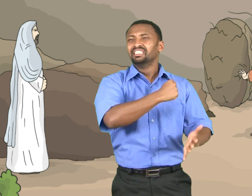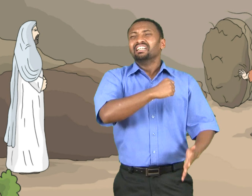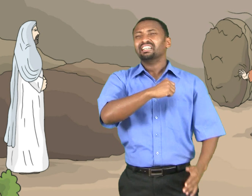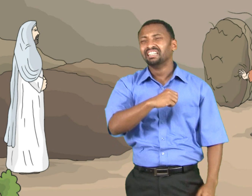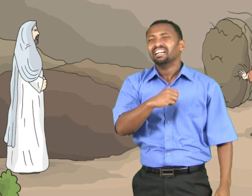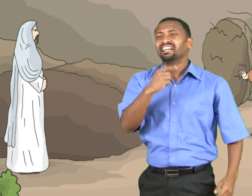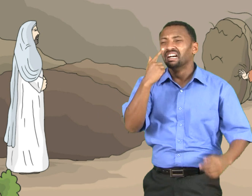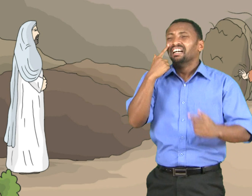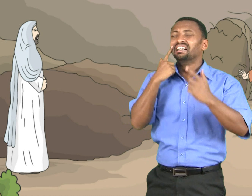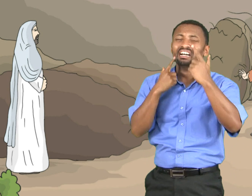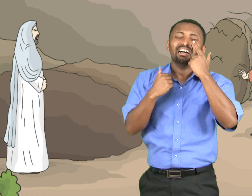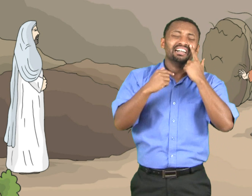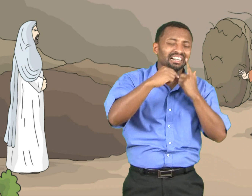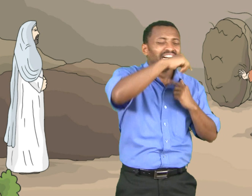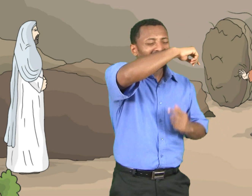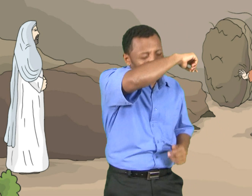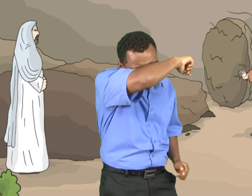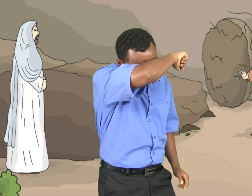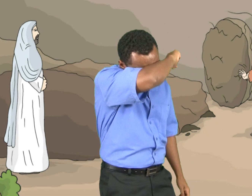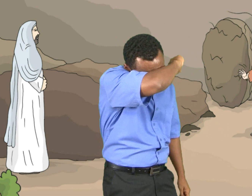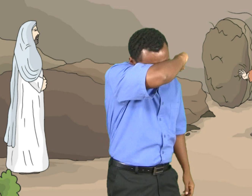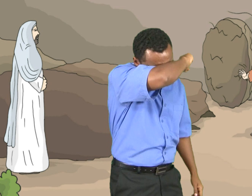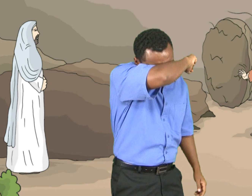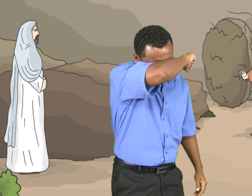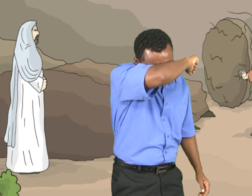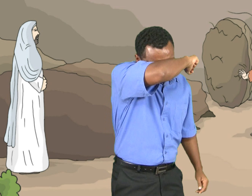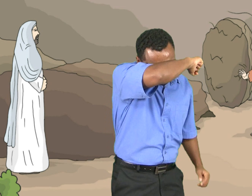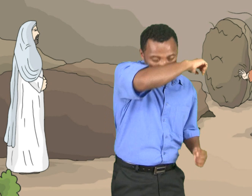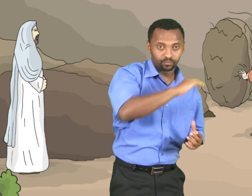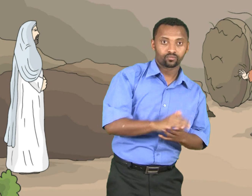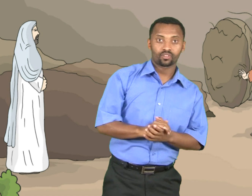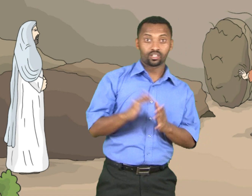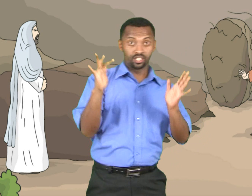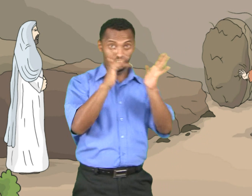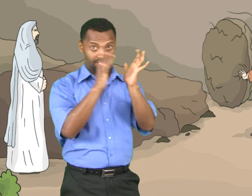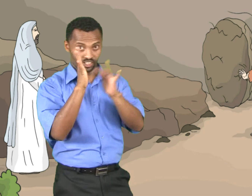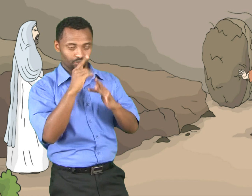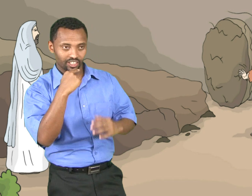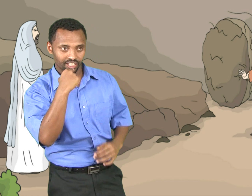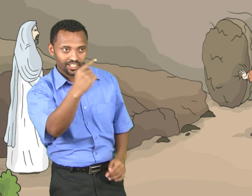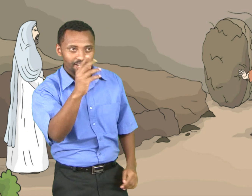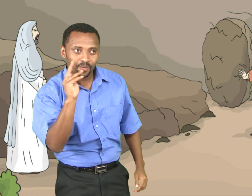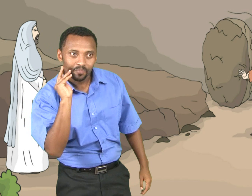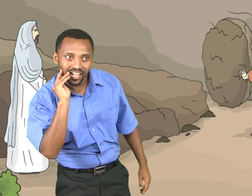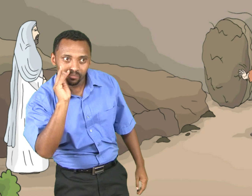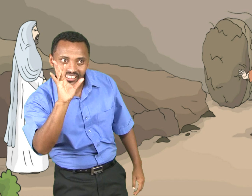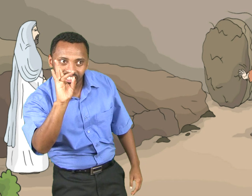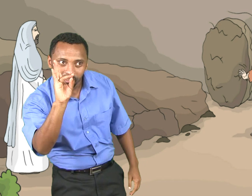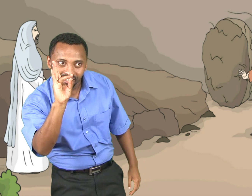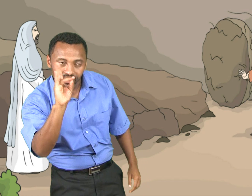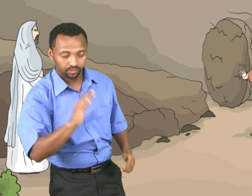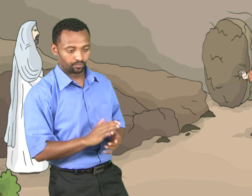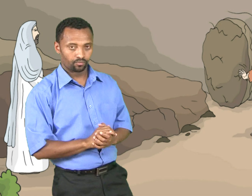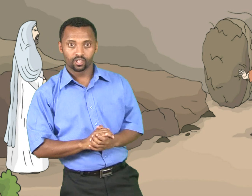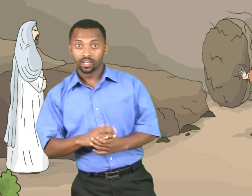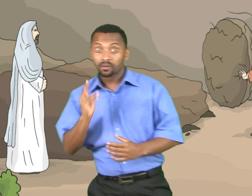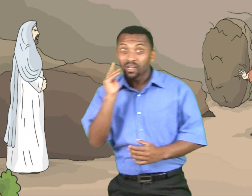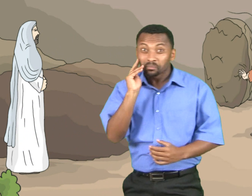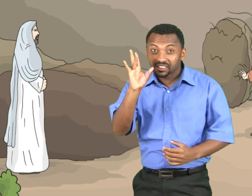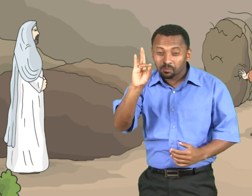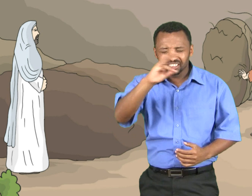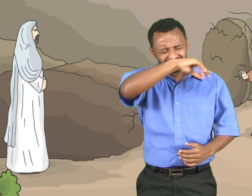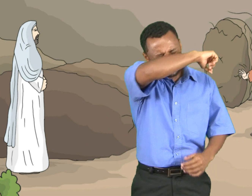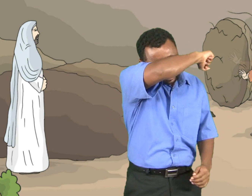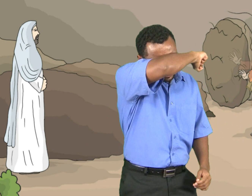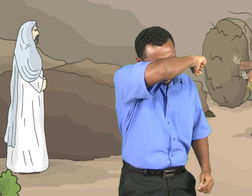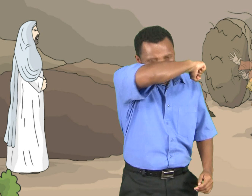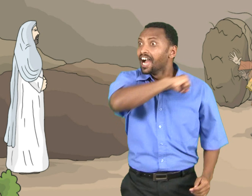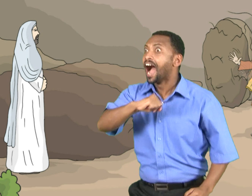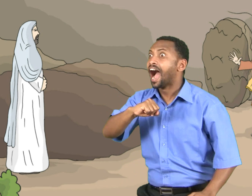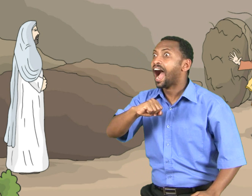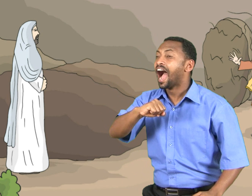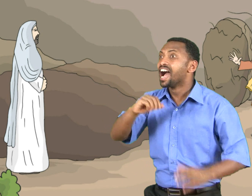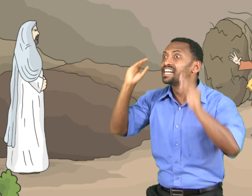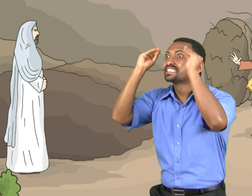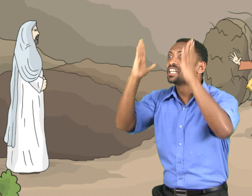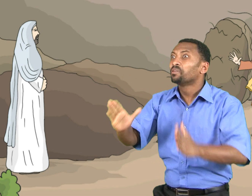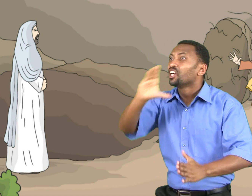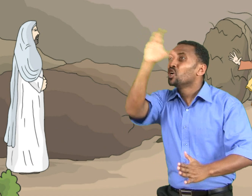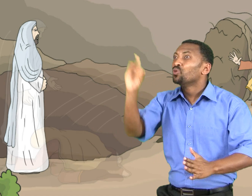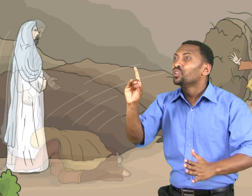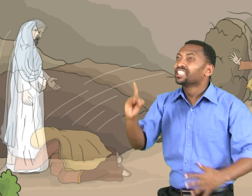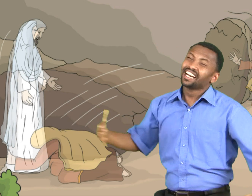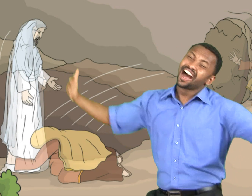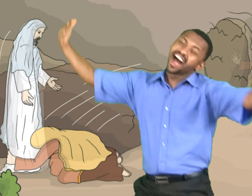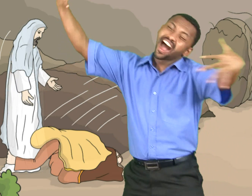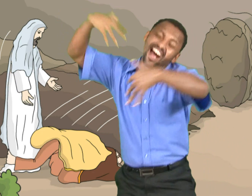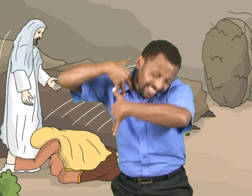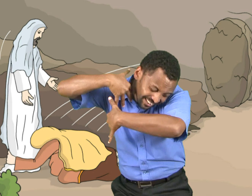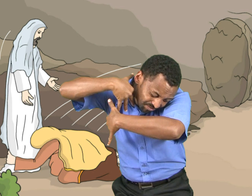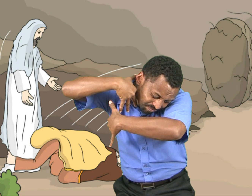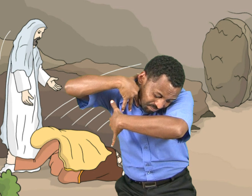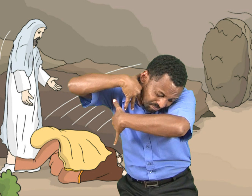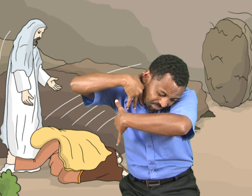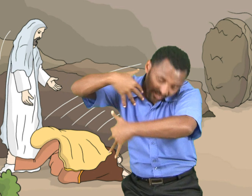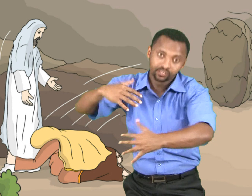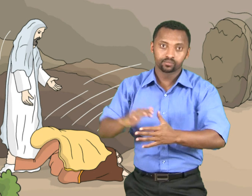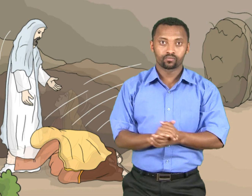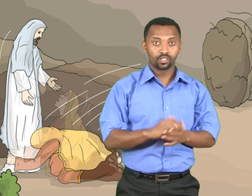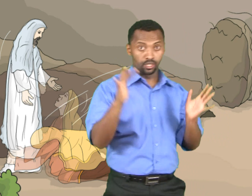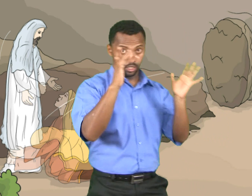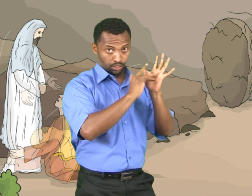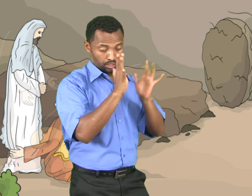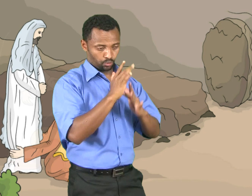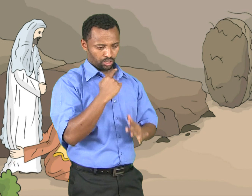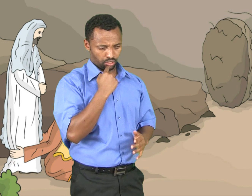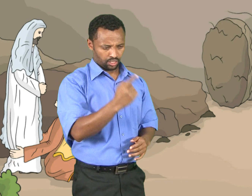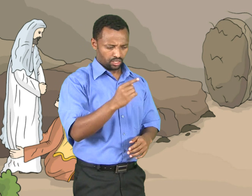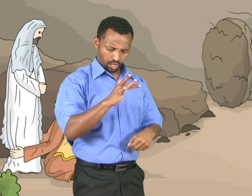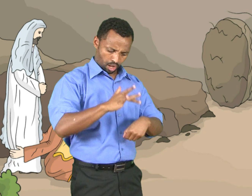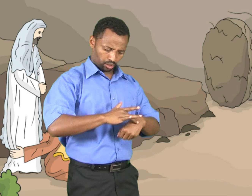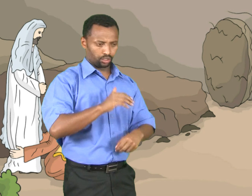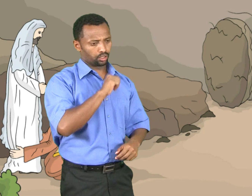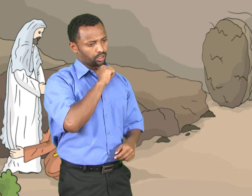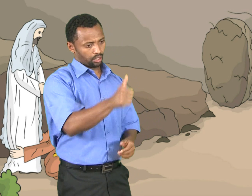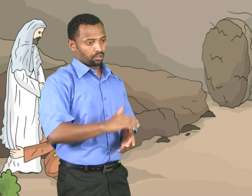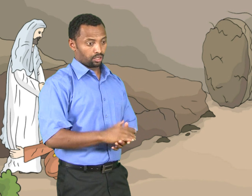Jesus said to her, “Mary.” She turned and said to Him in Hebrew, “Rabboni!” (which means “Teacher”).